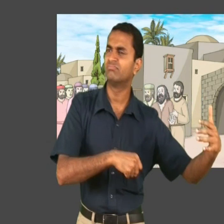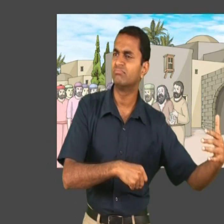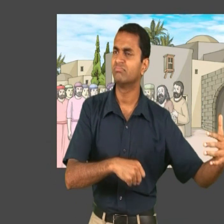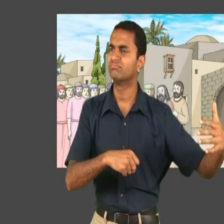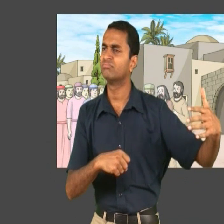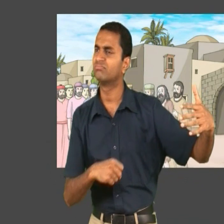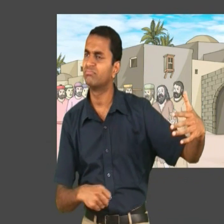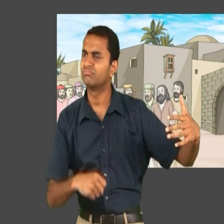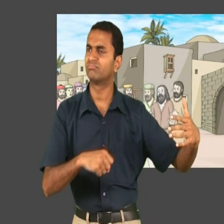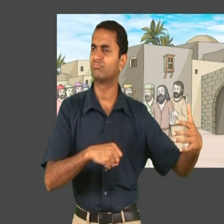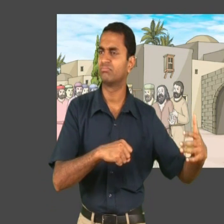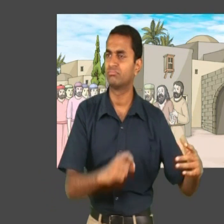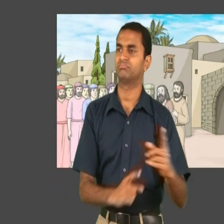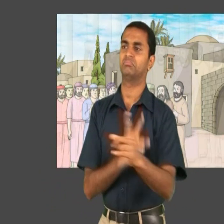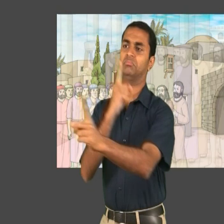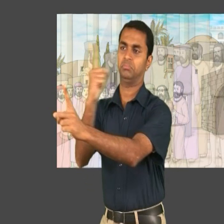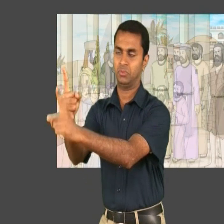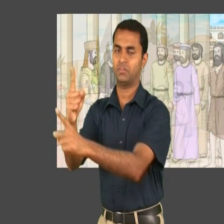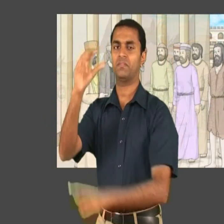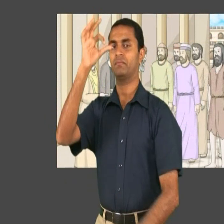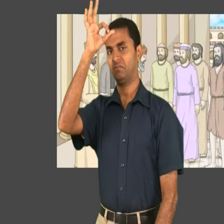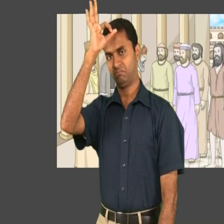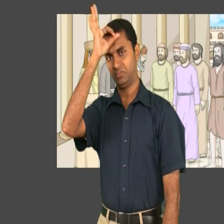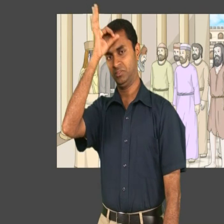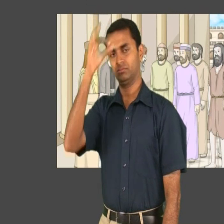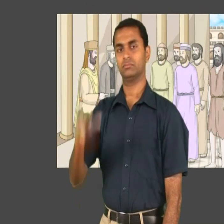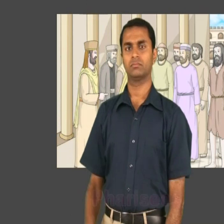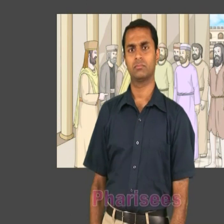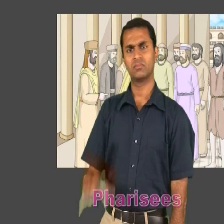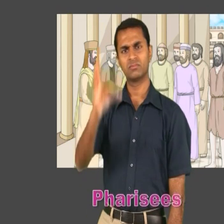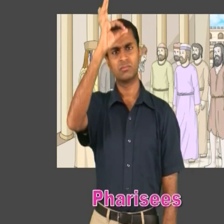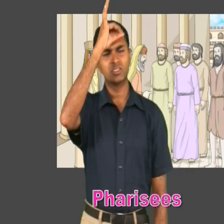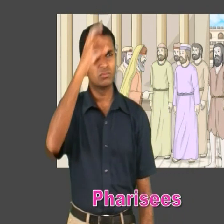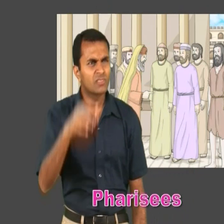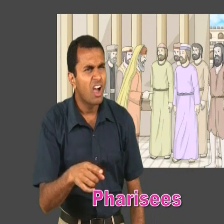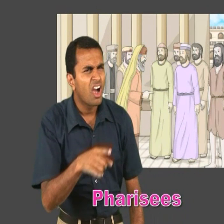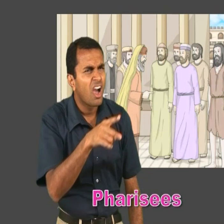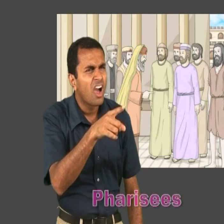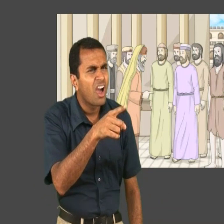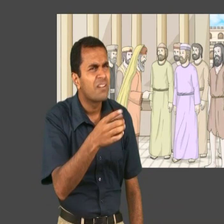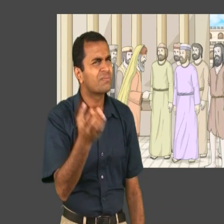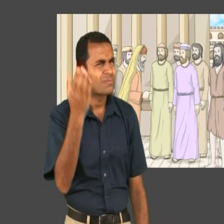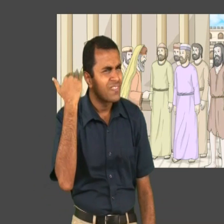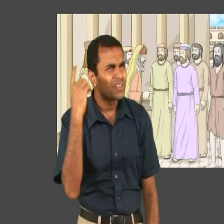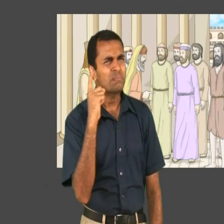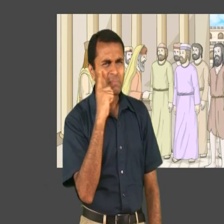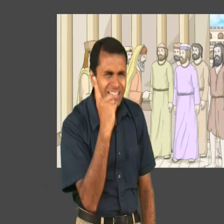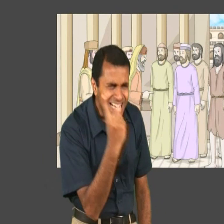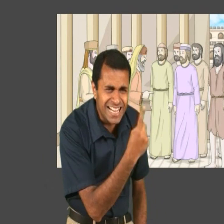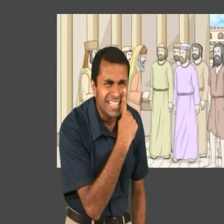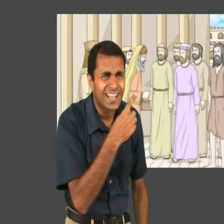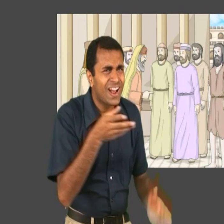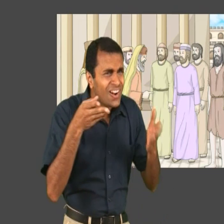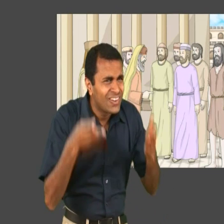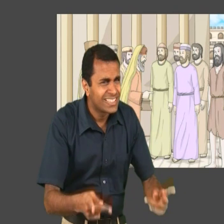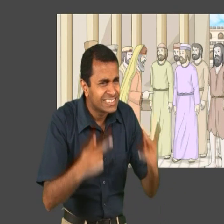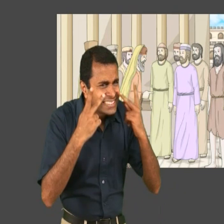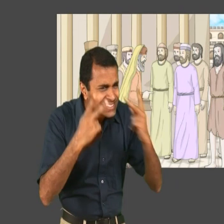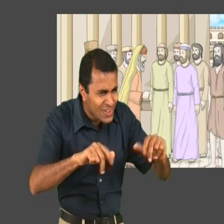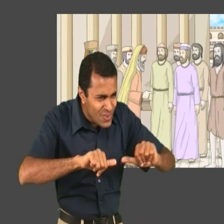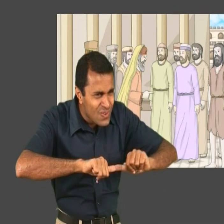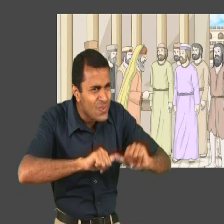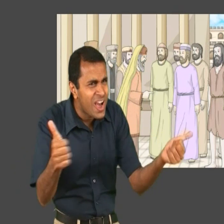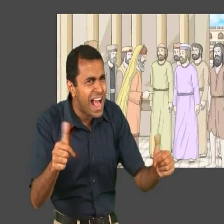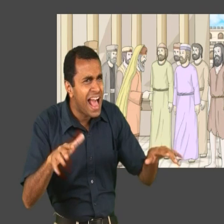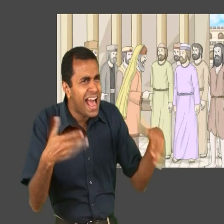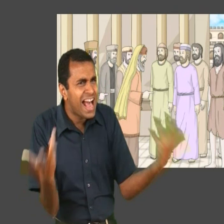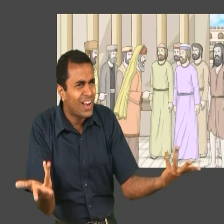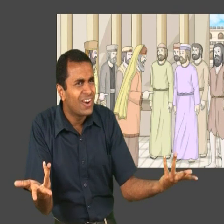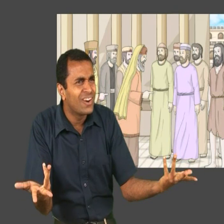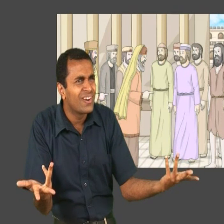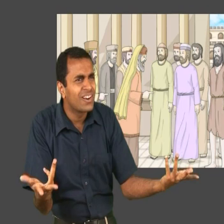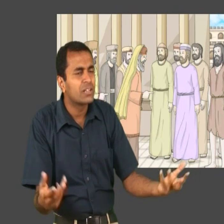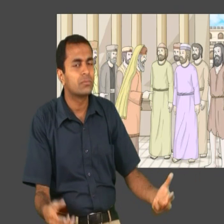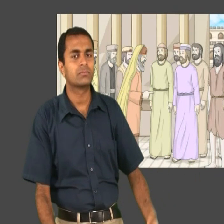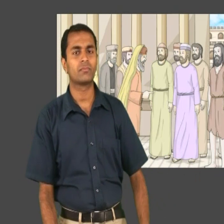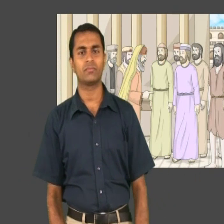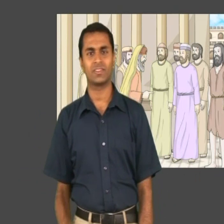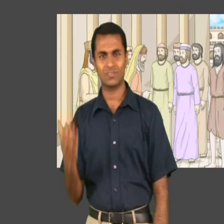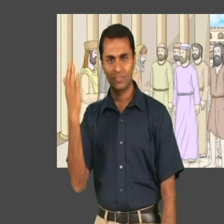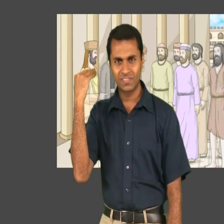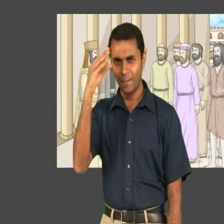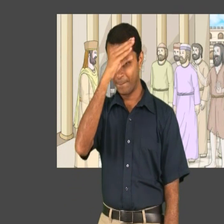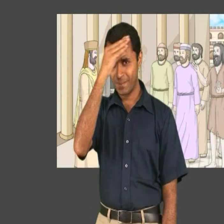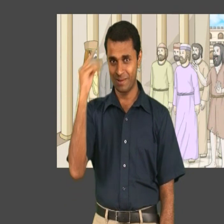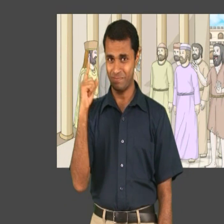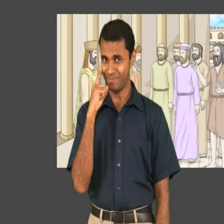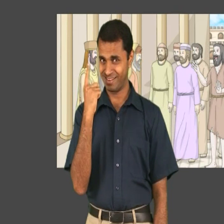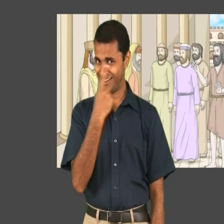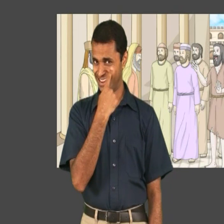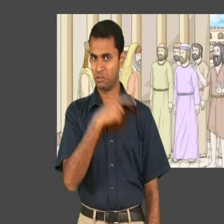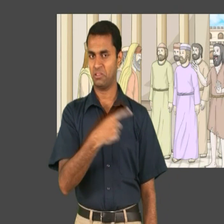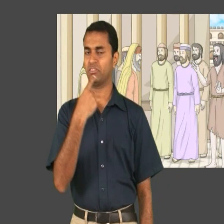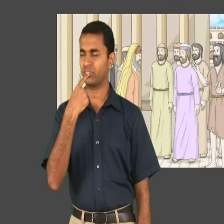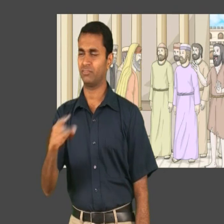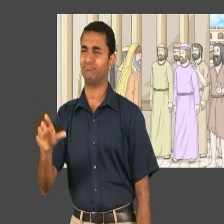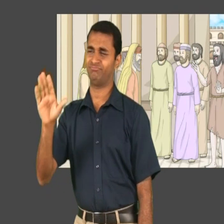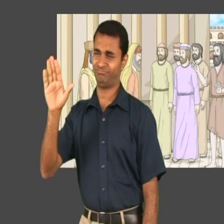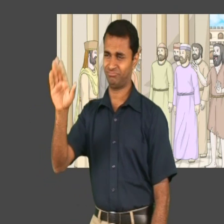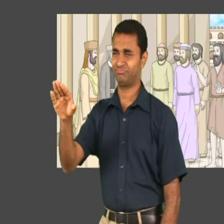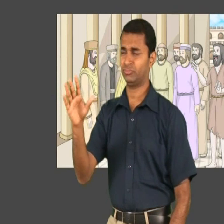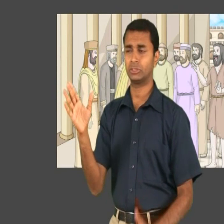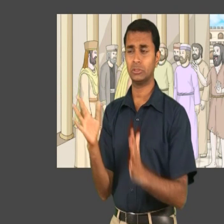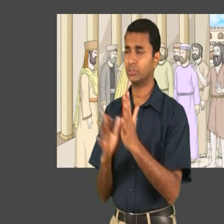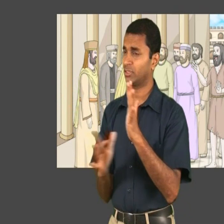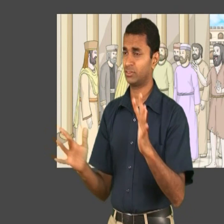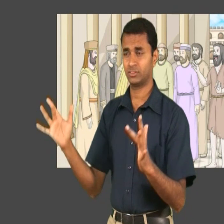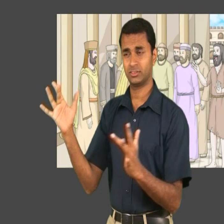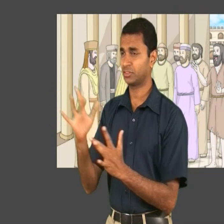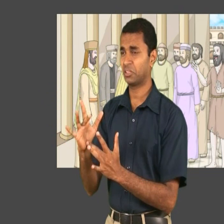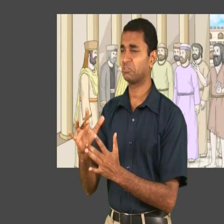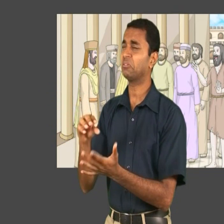They brought to the Pharisees the man who had been blind.